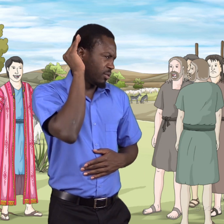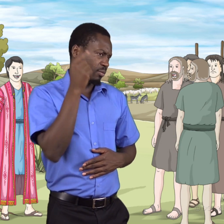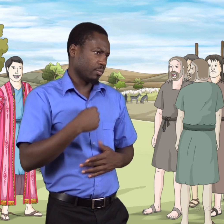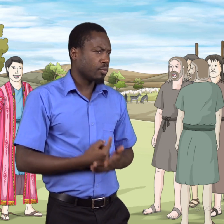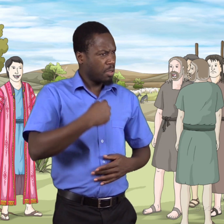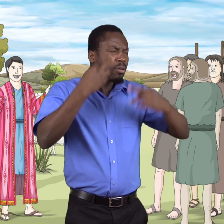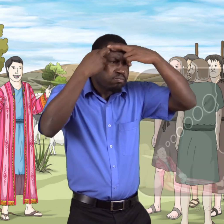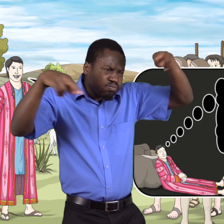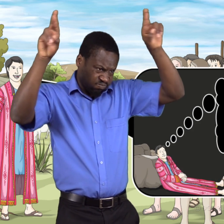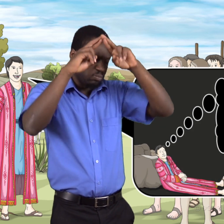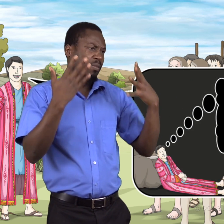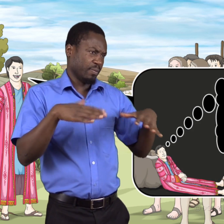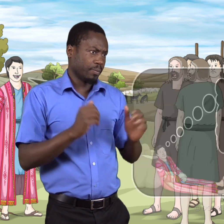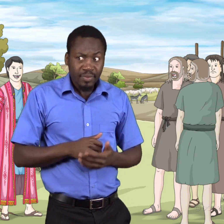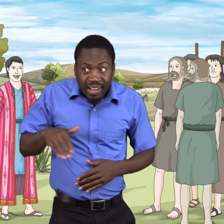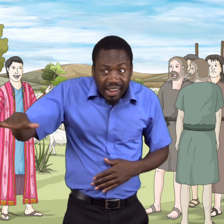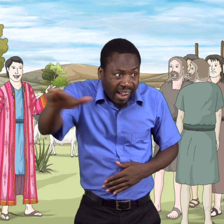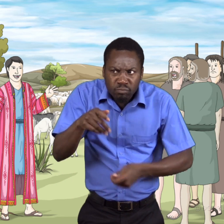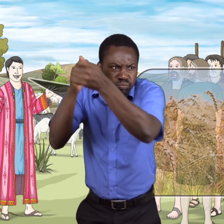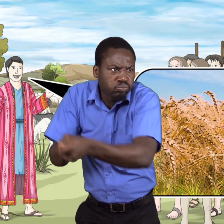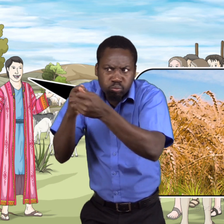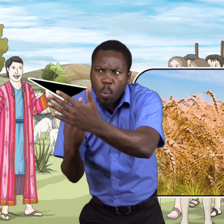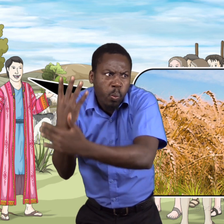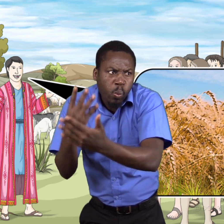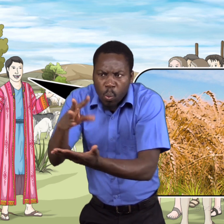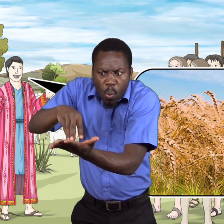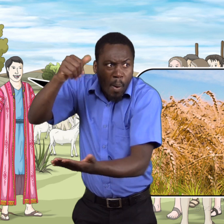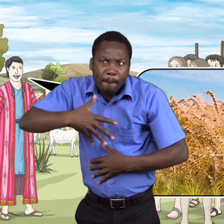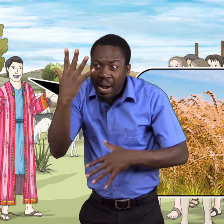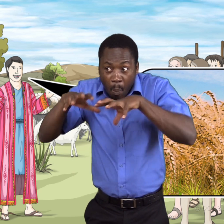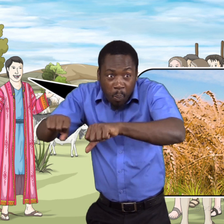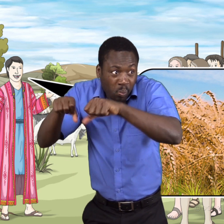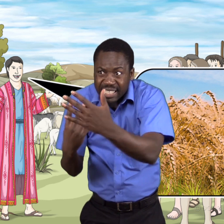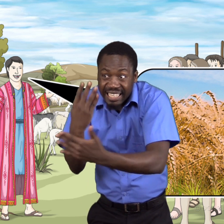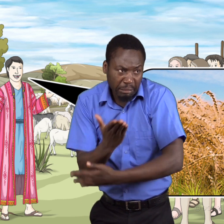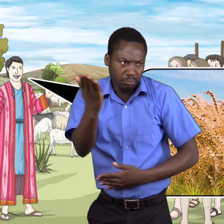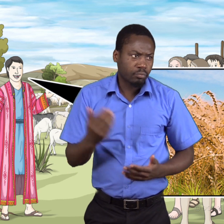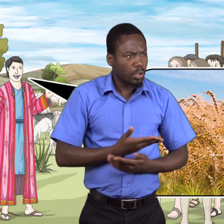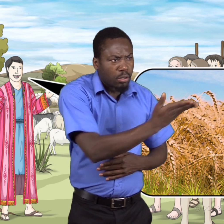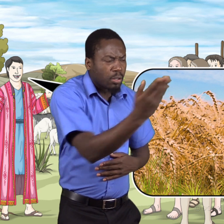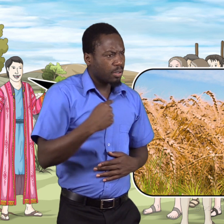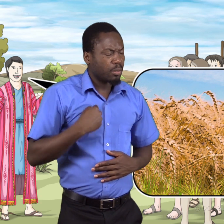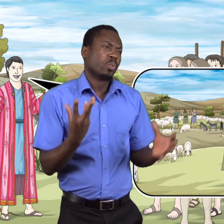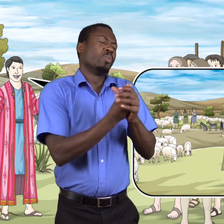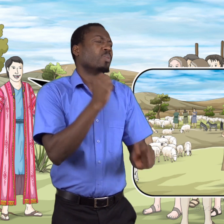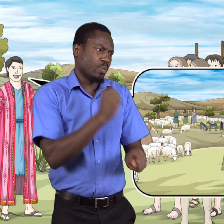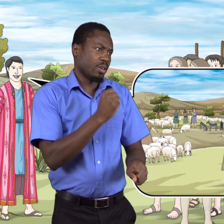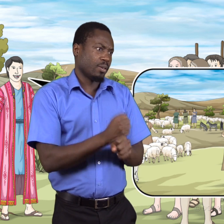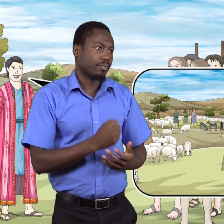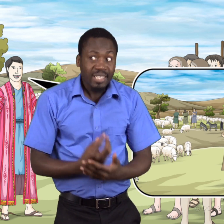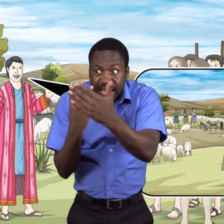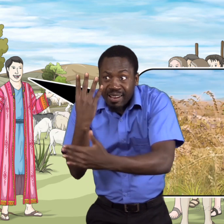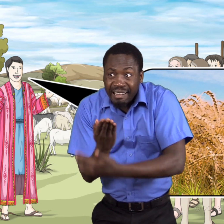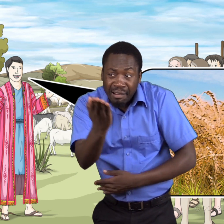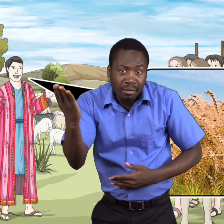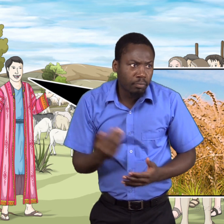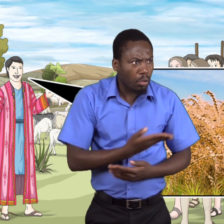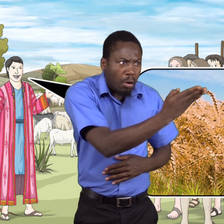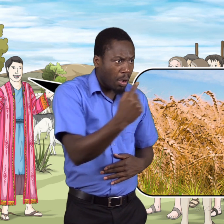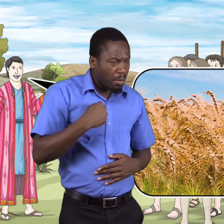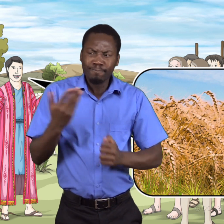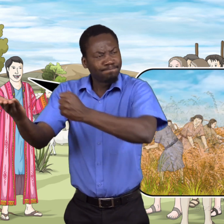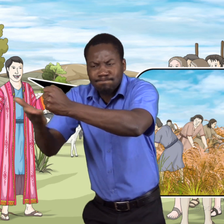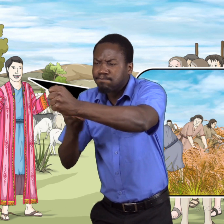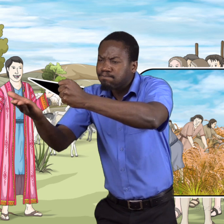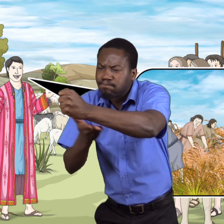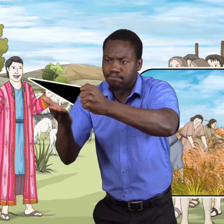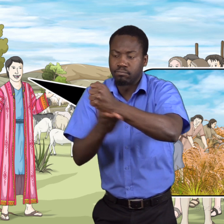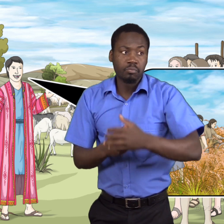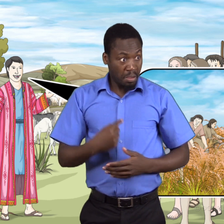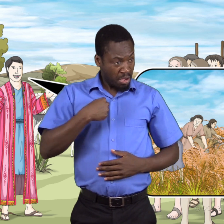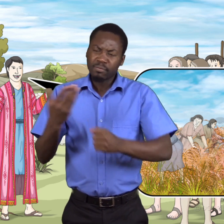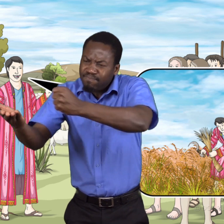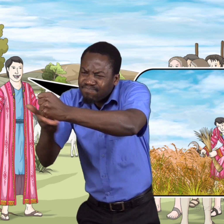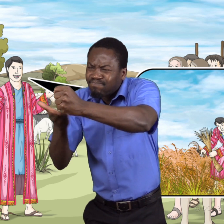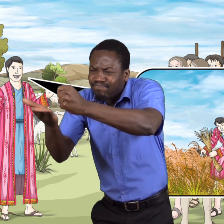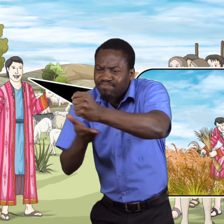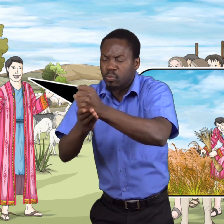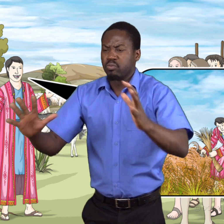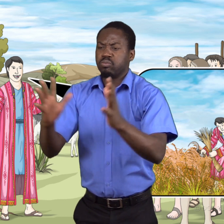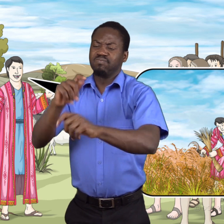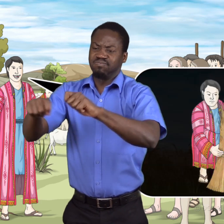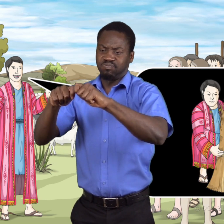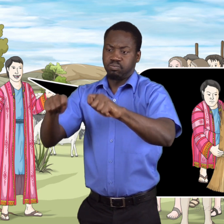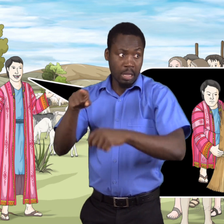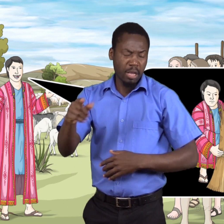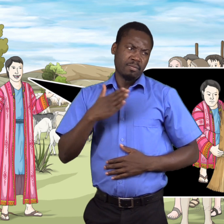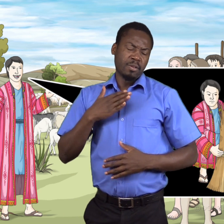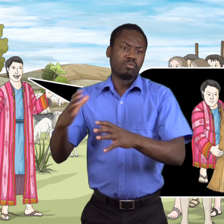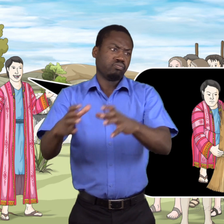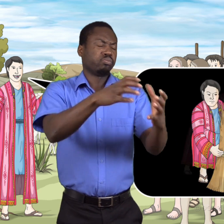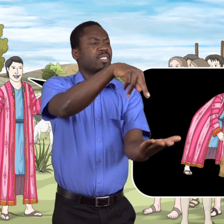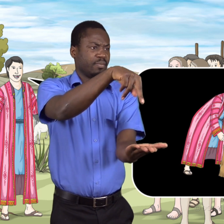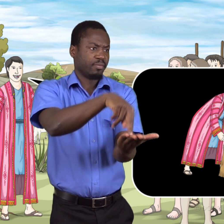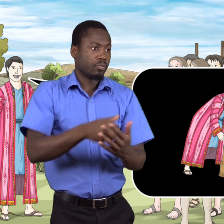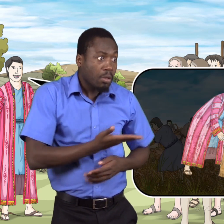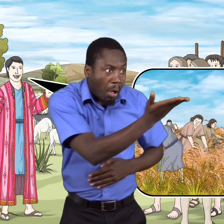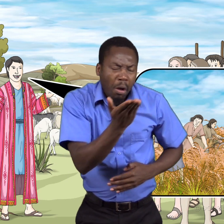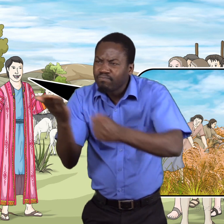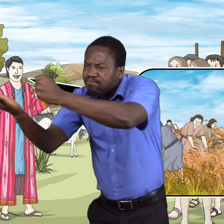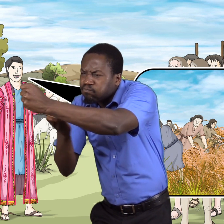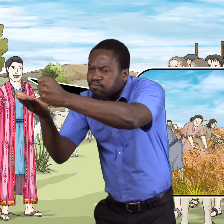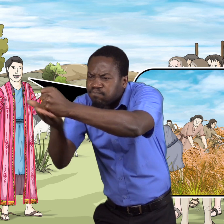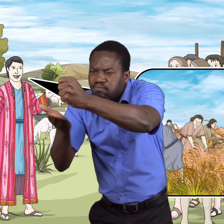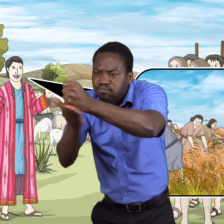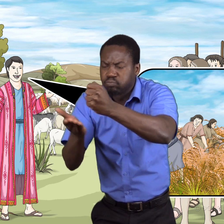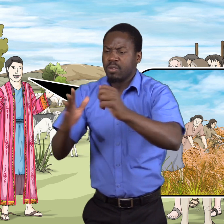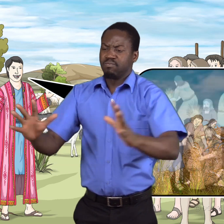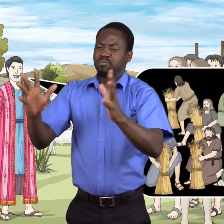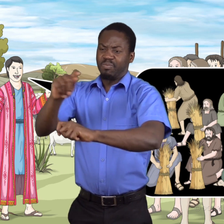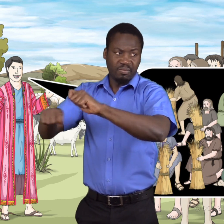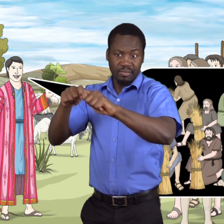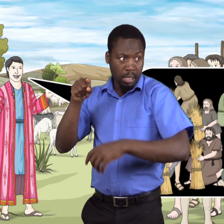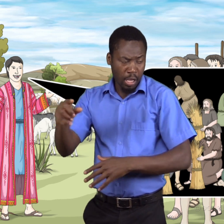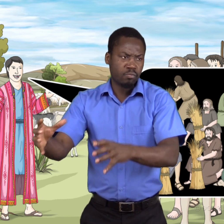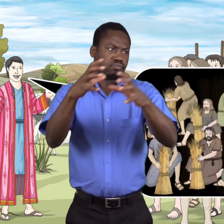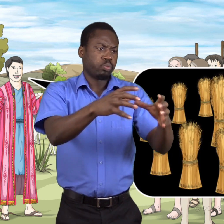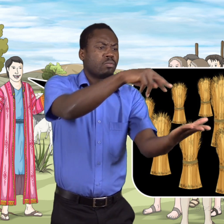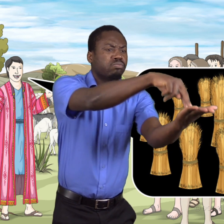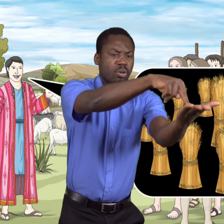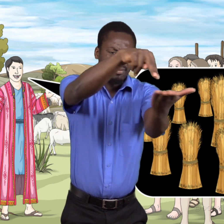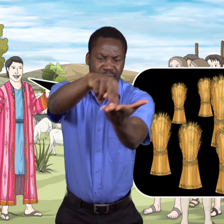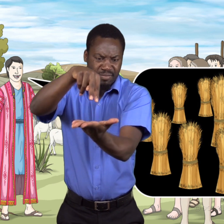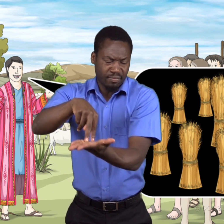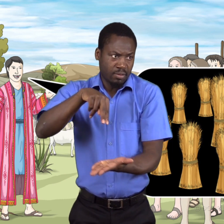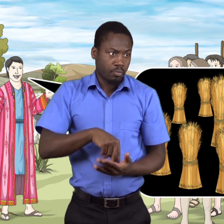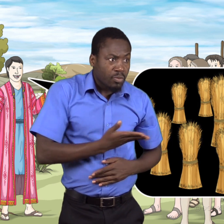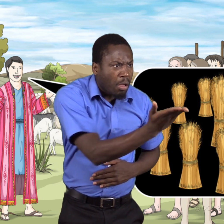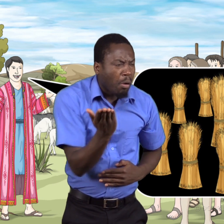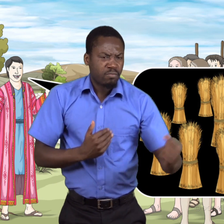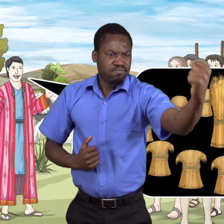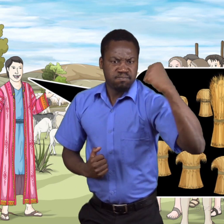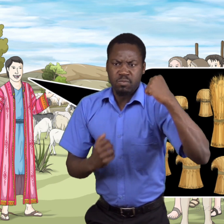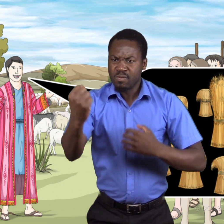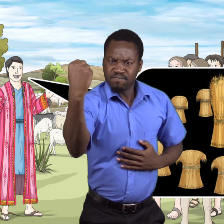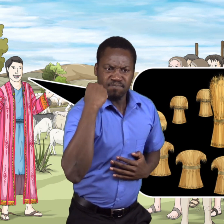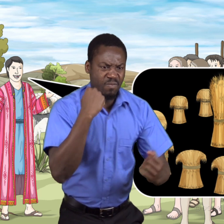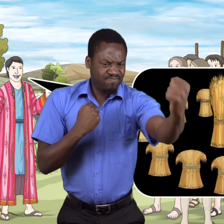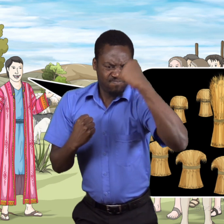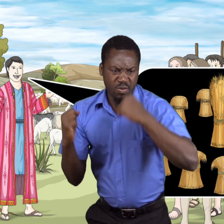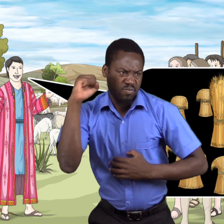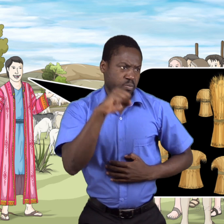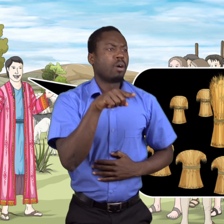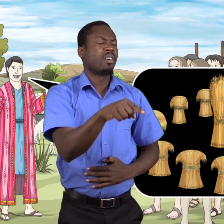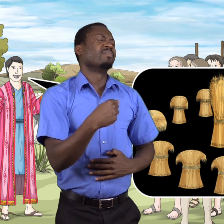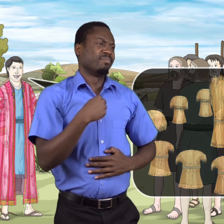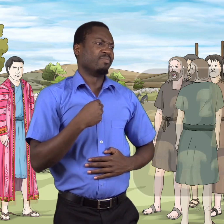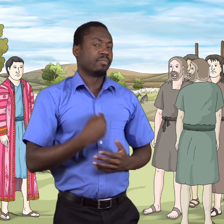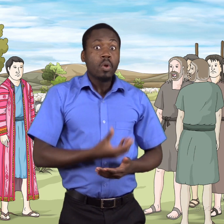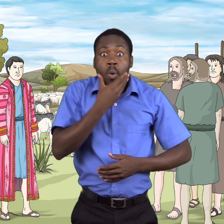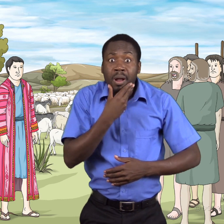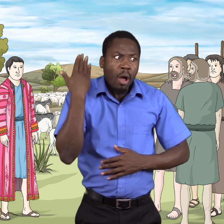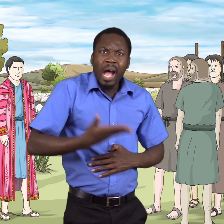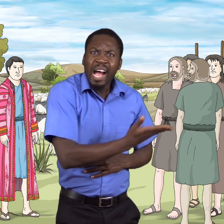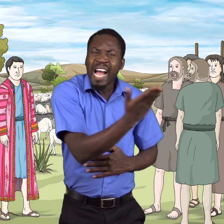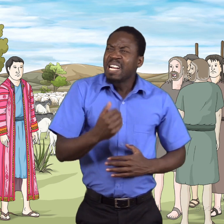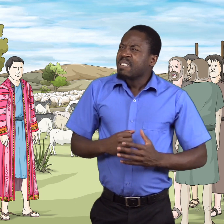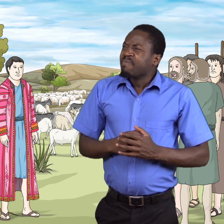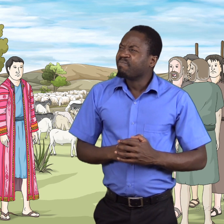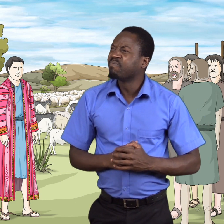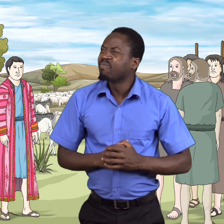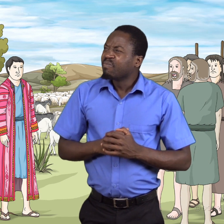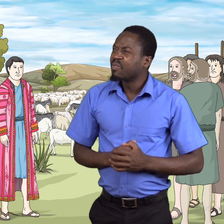He said to them, “Listen to this dream I had: We were binding sheaves of grain in the field, and suddenly my sheaf rose and stood upright, while your sheaves gathered around and bowed down to mine.”